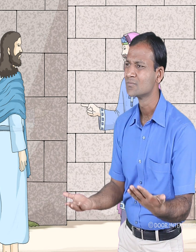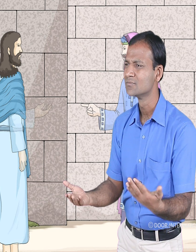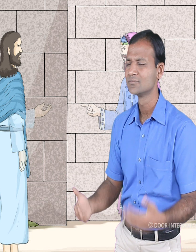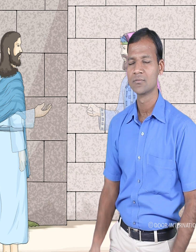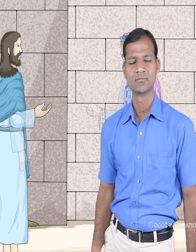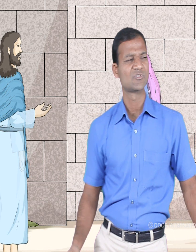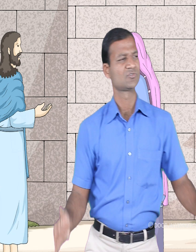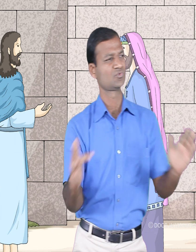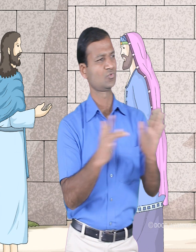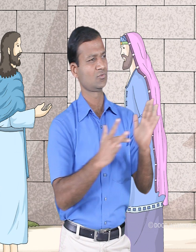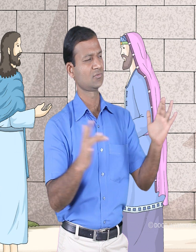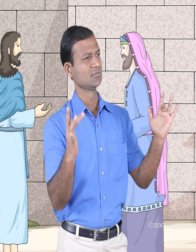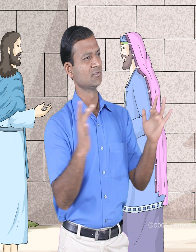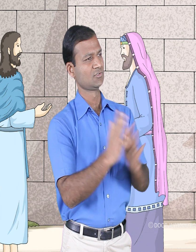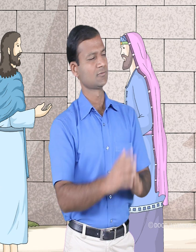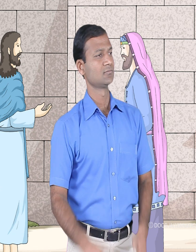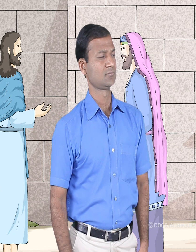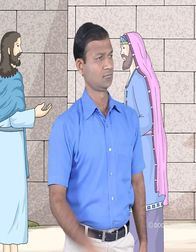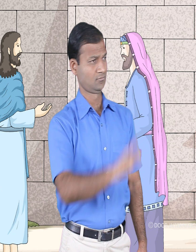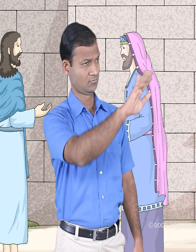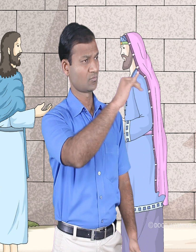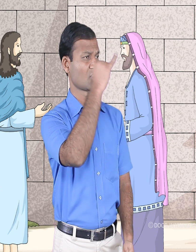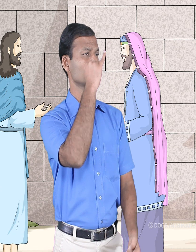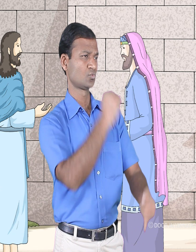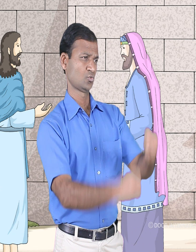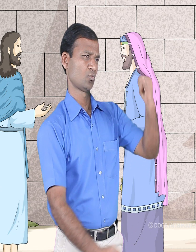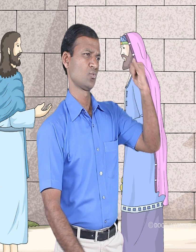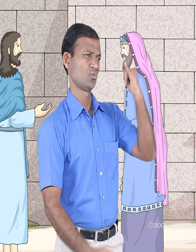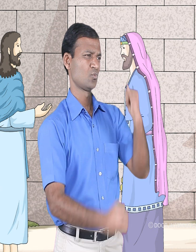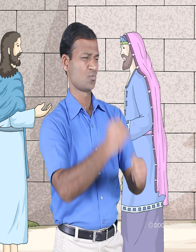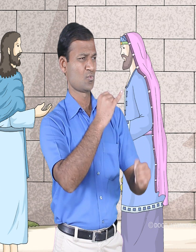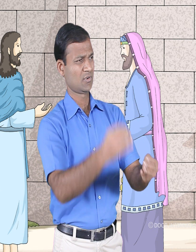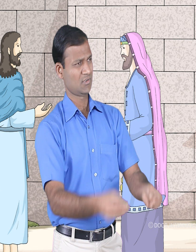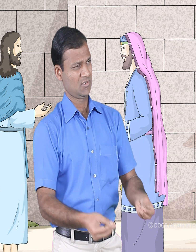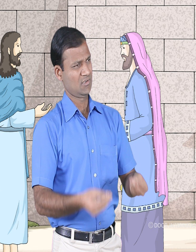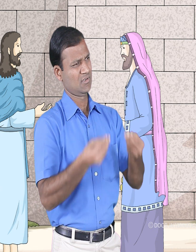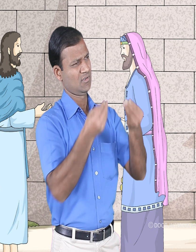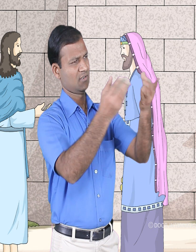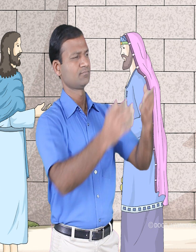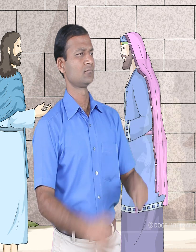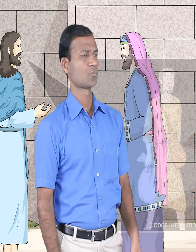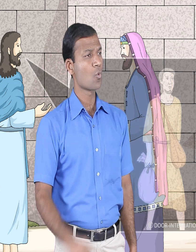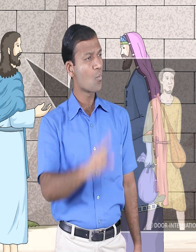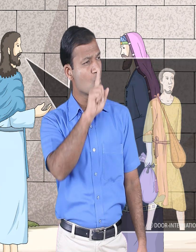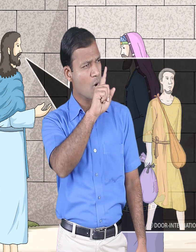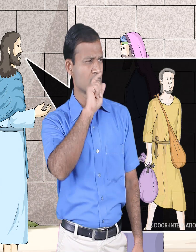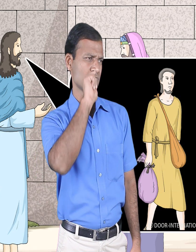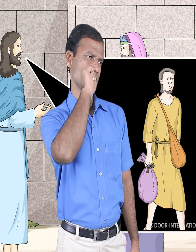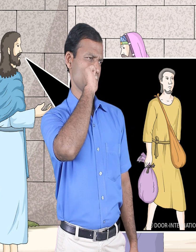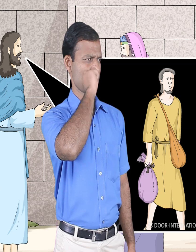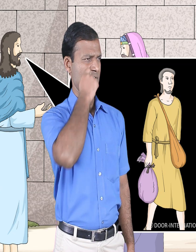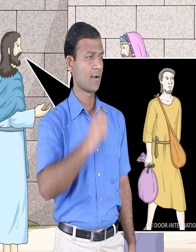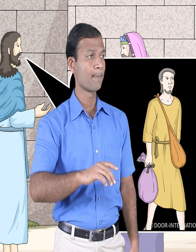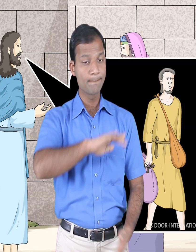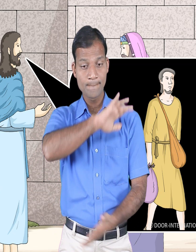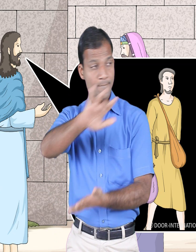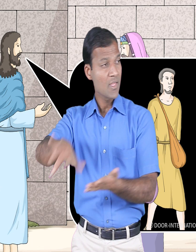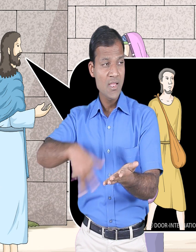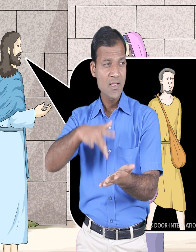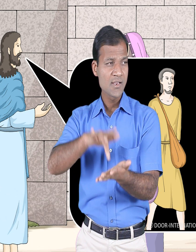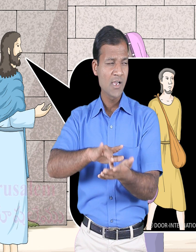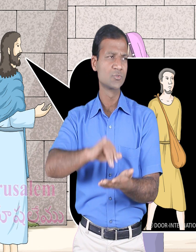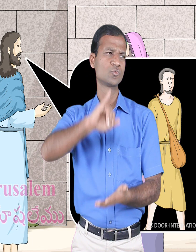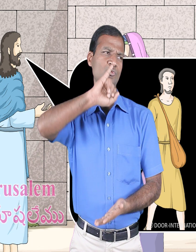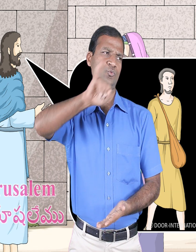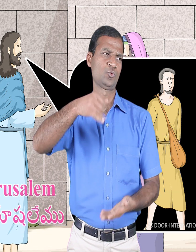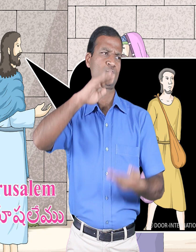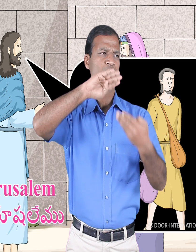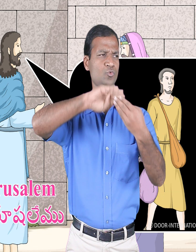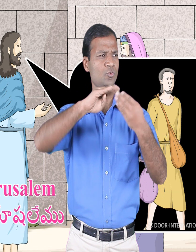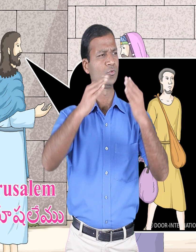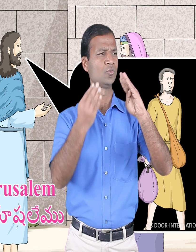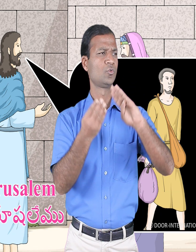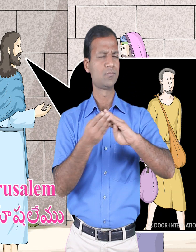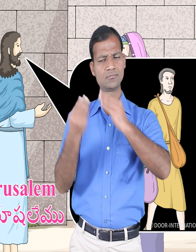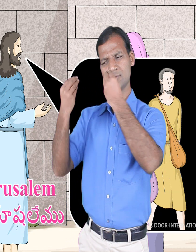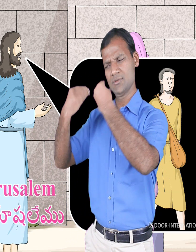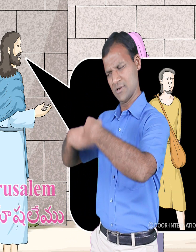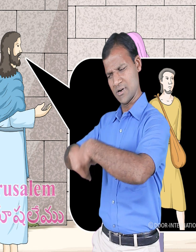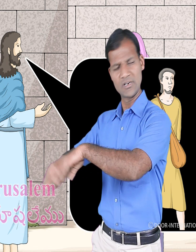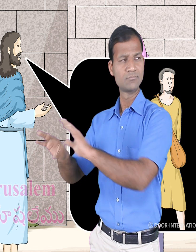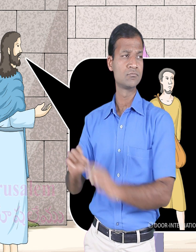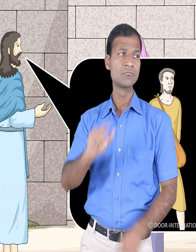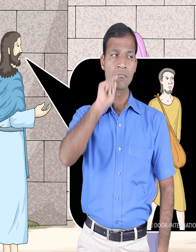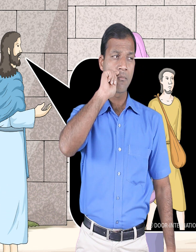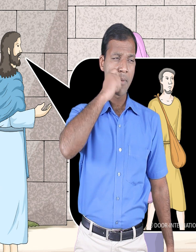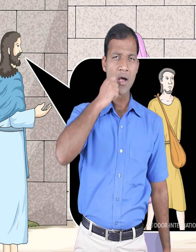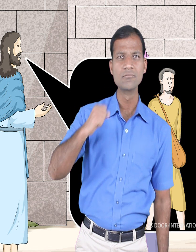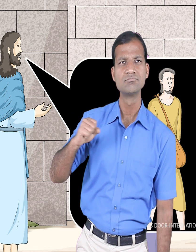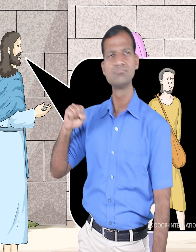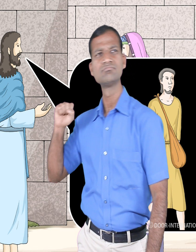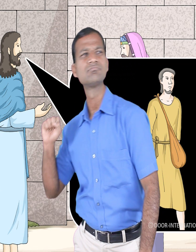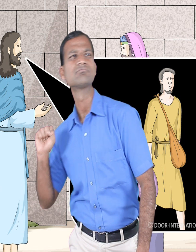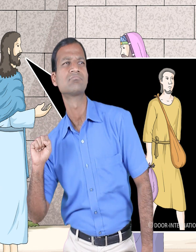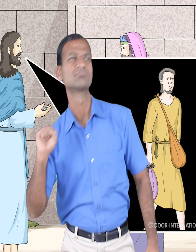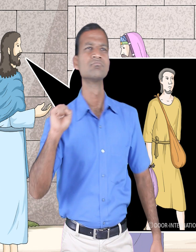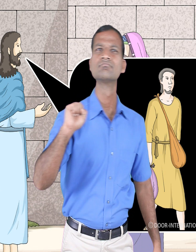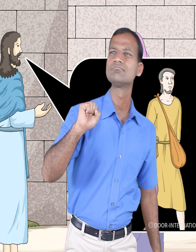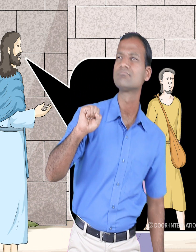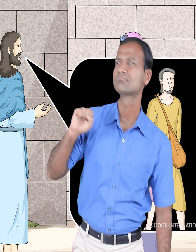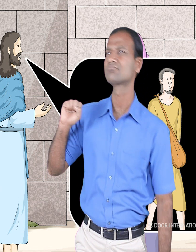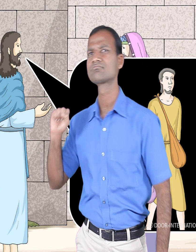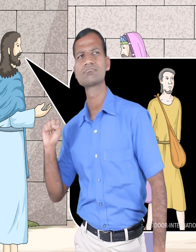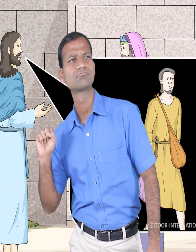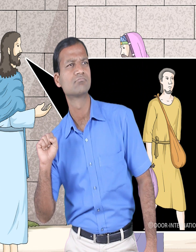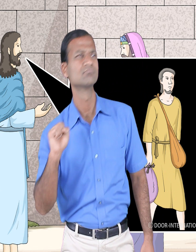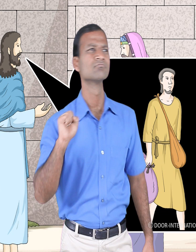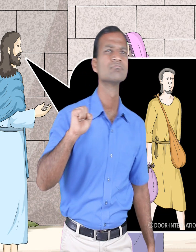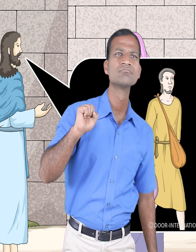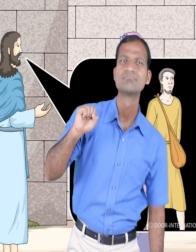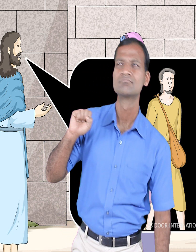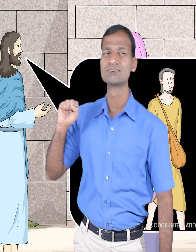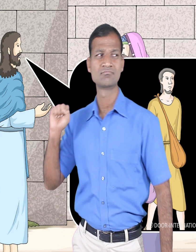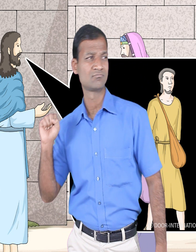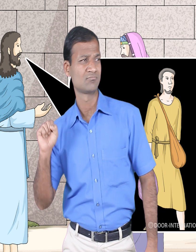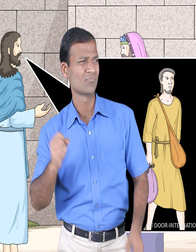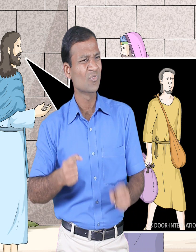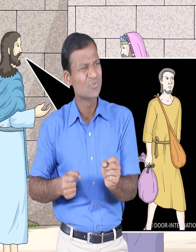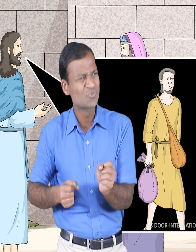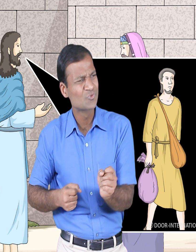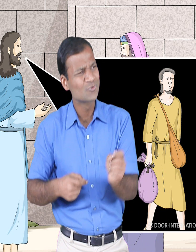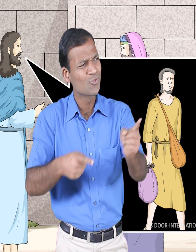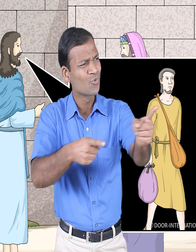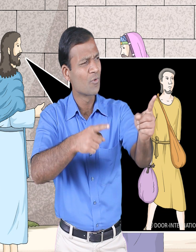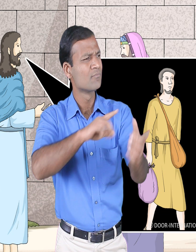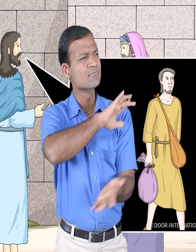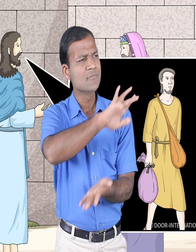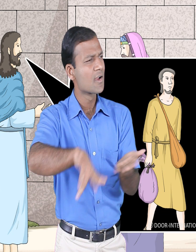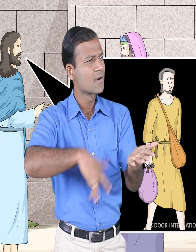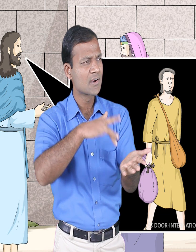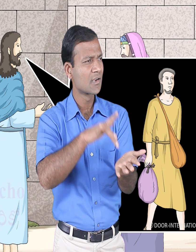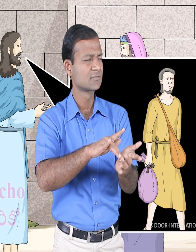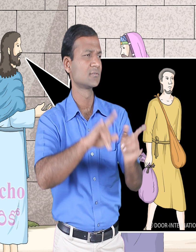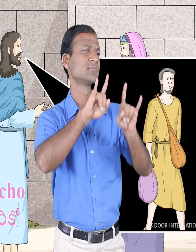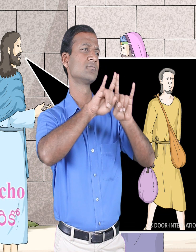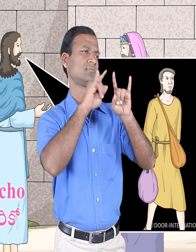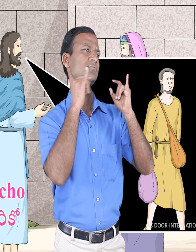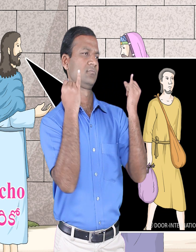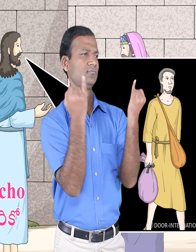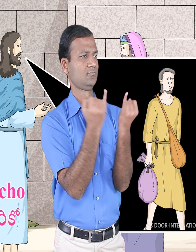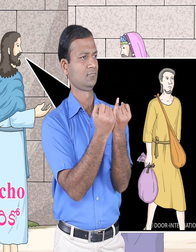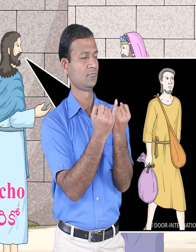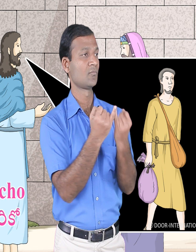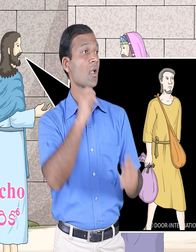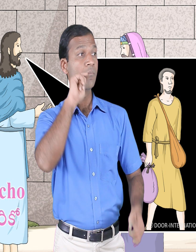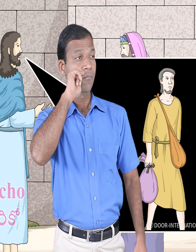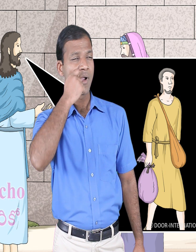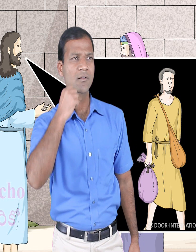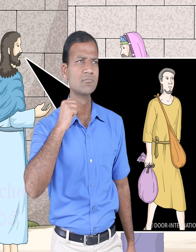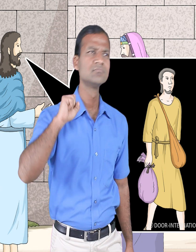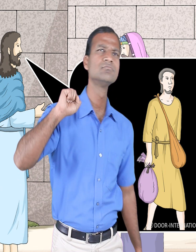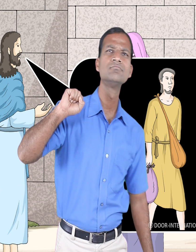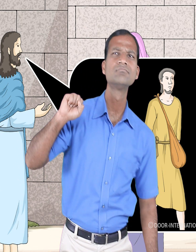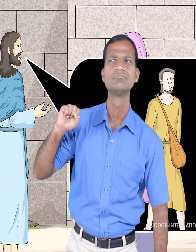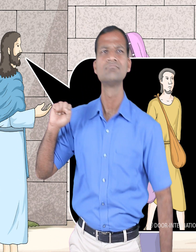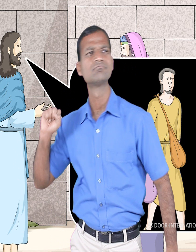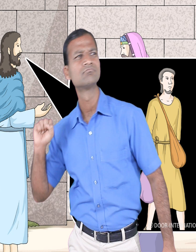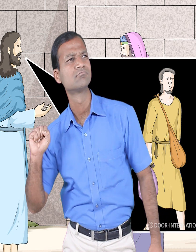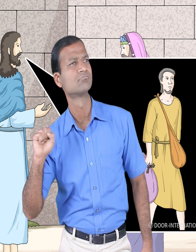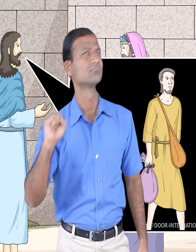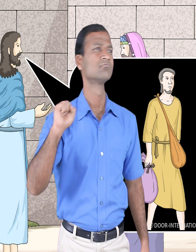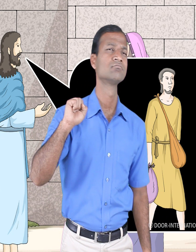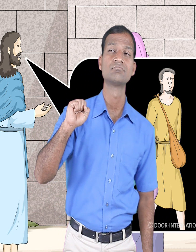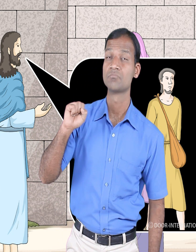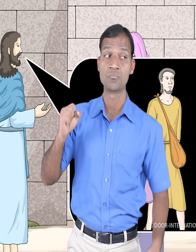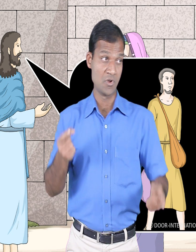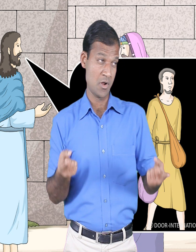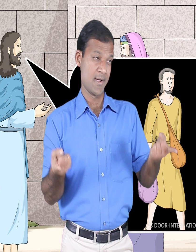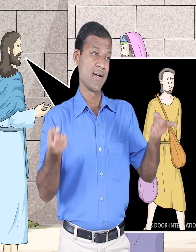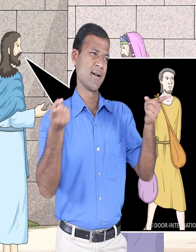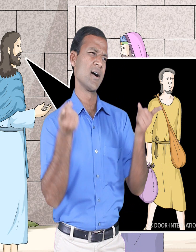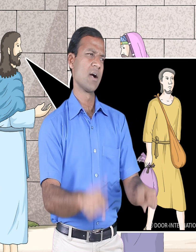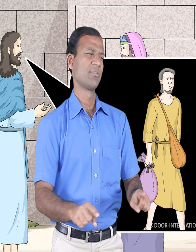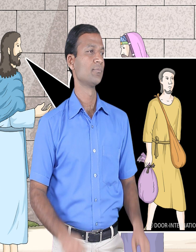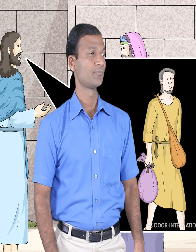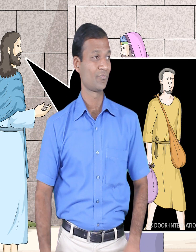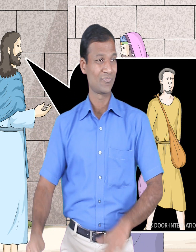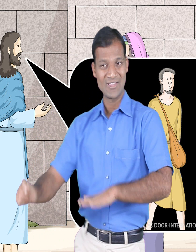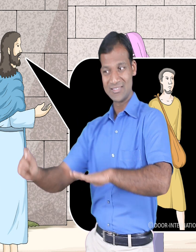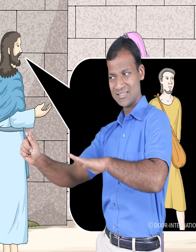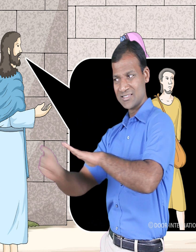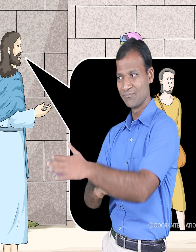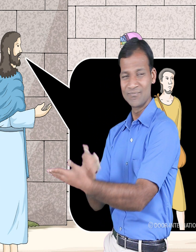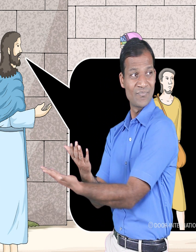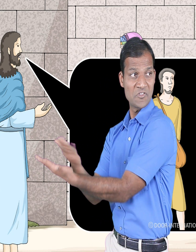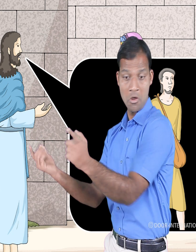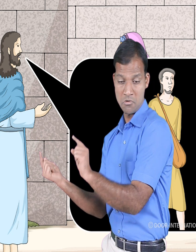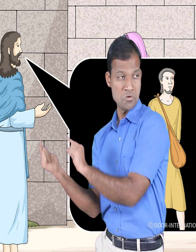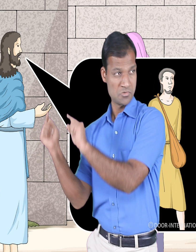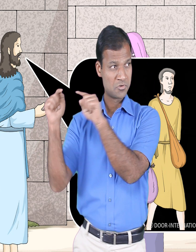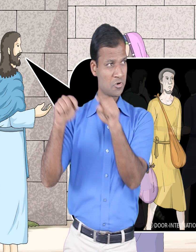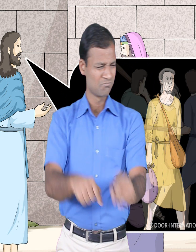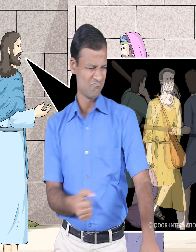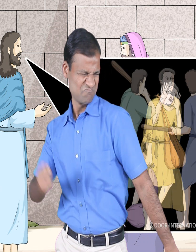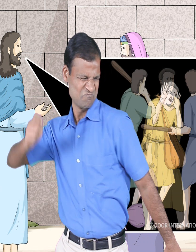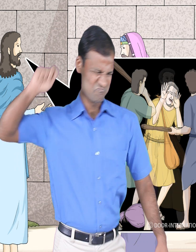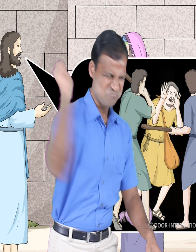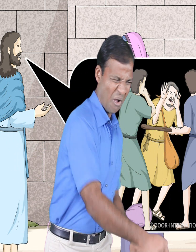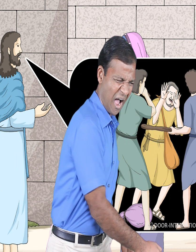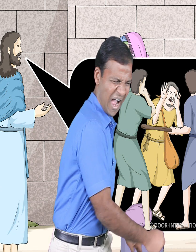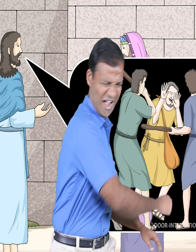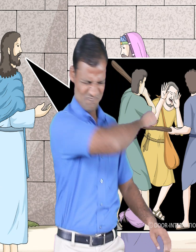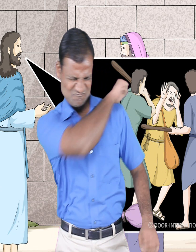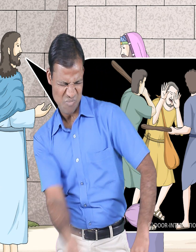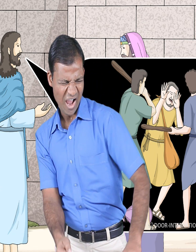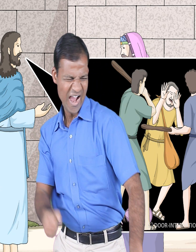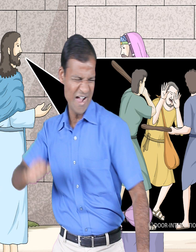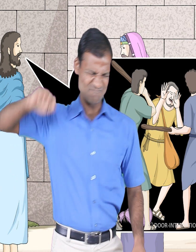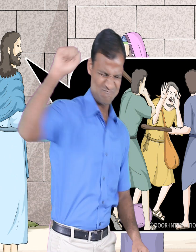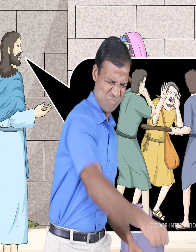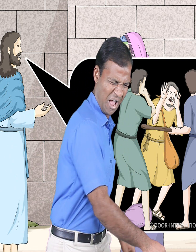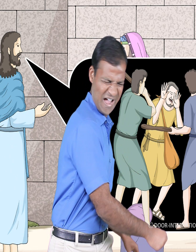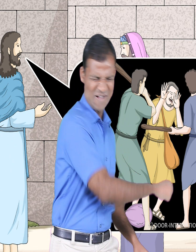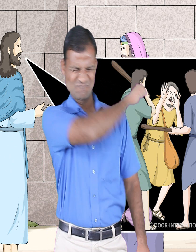Jesus took up this question and said, “A man was going down from Jerusalem to Jericho when he fell into the hands of robbers.